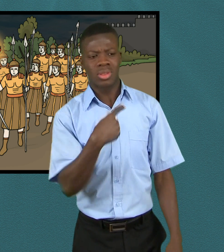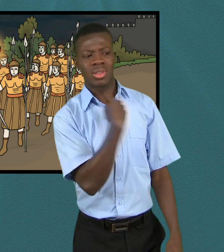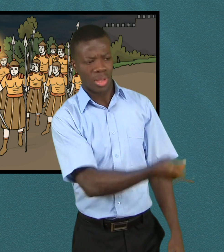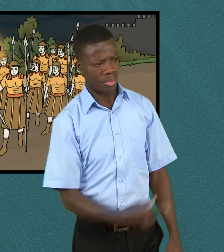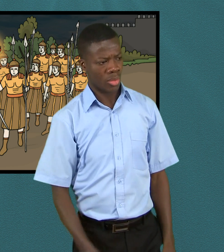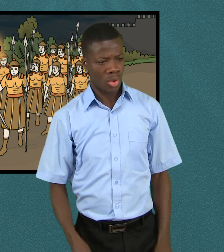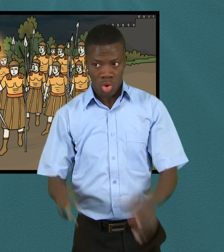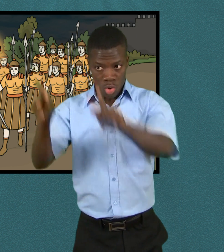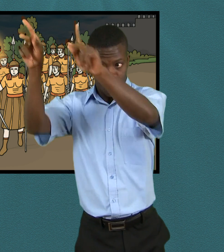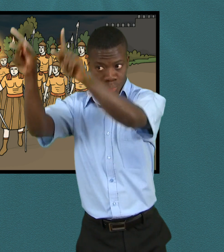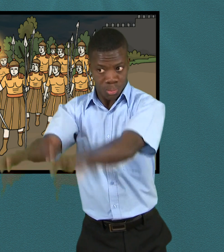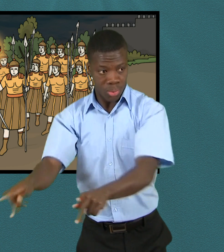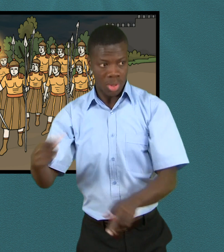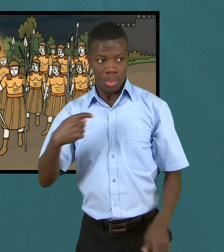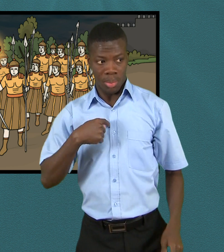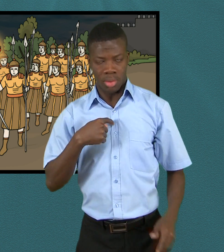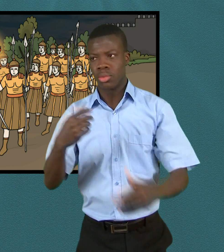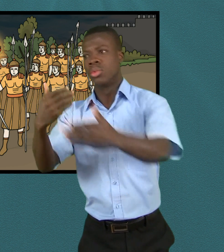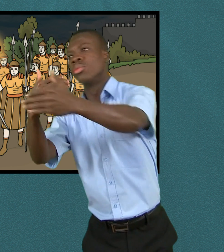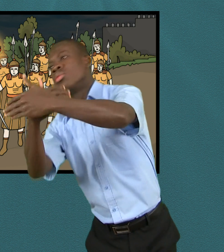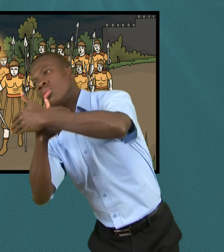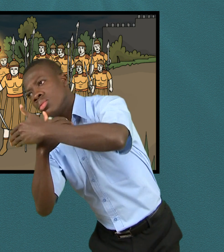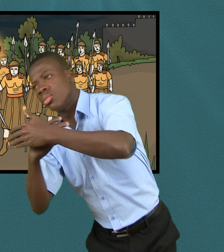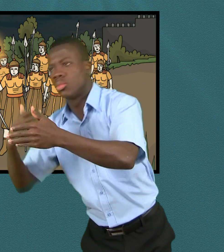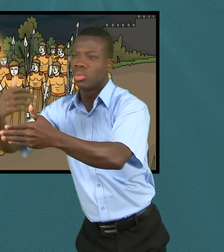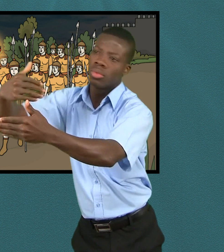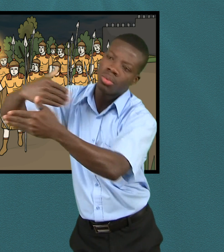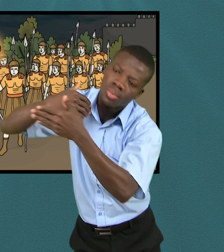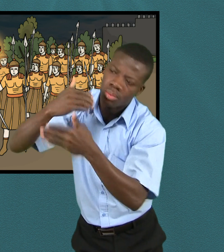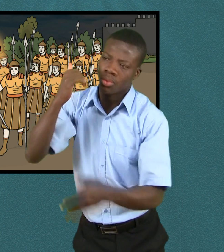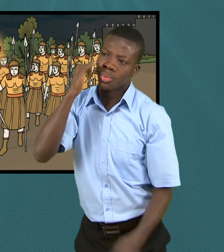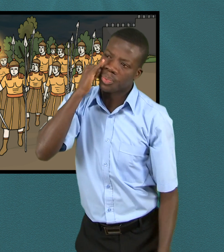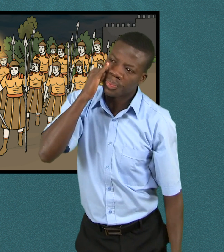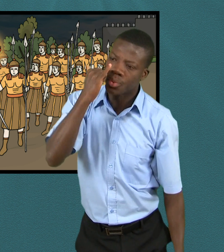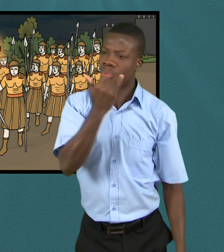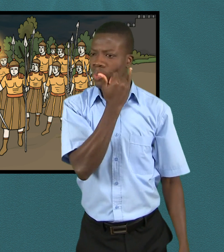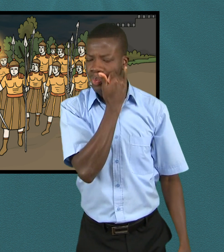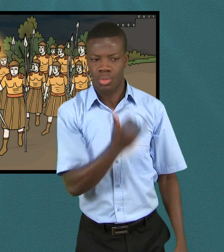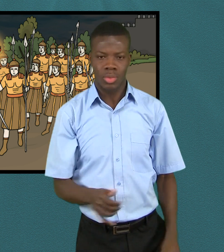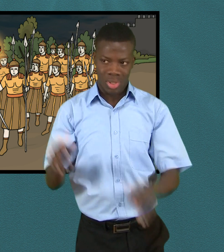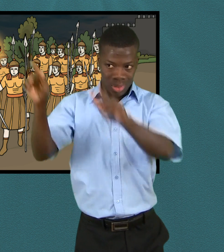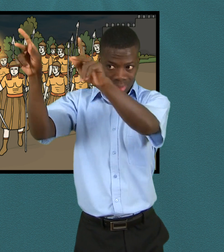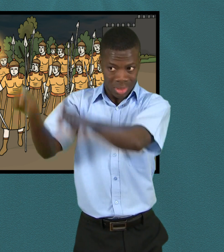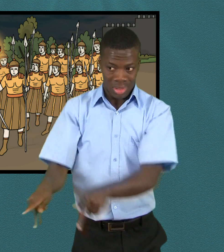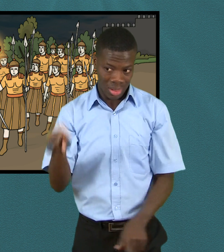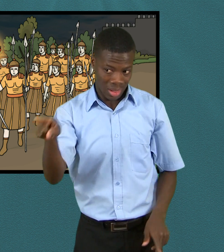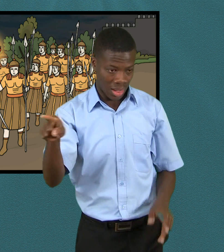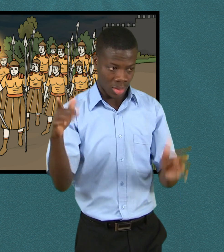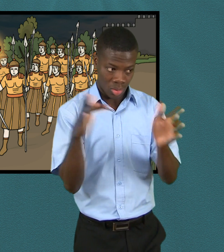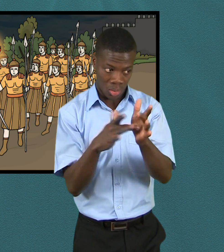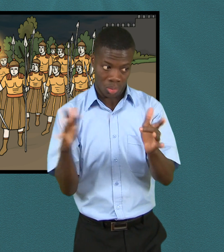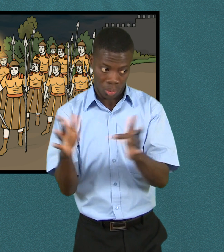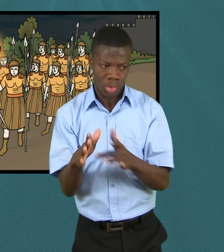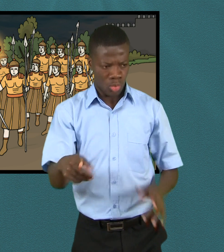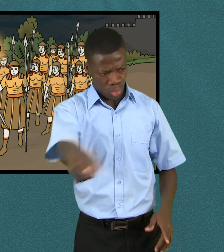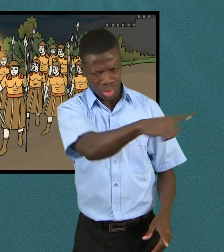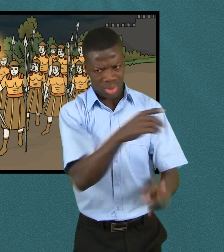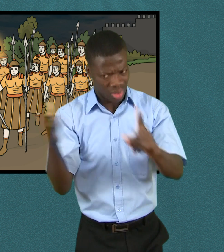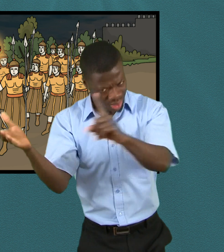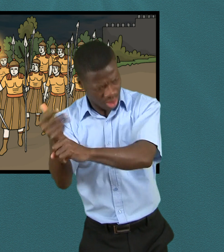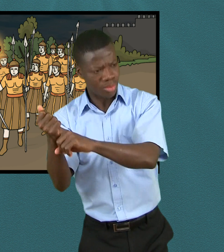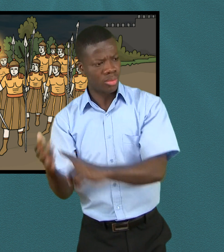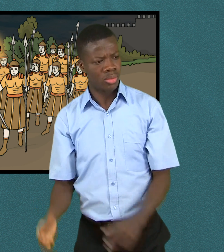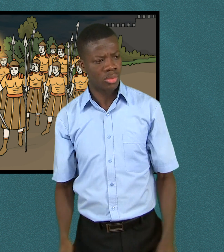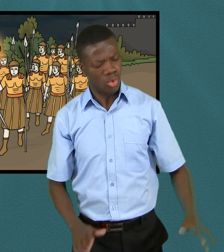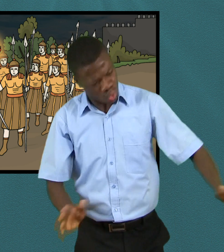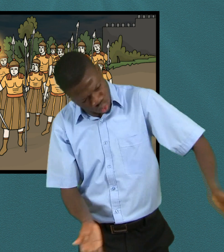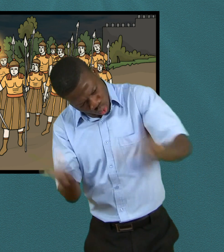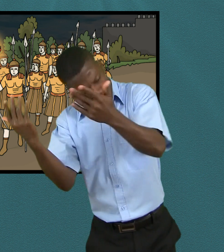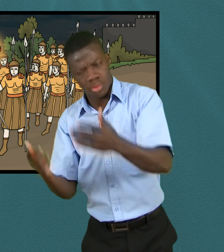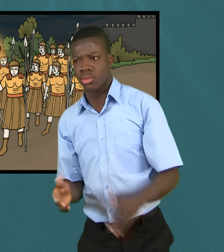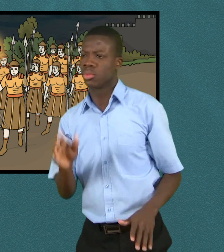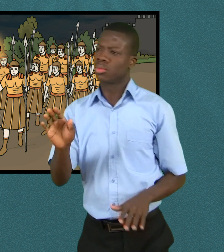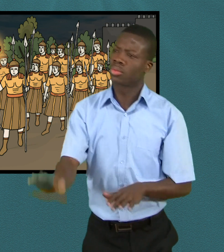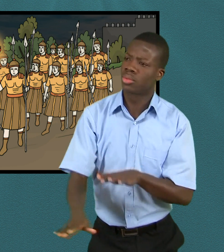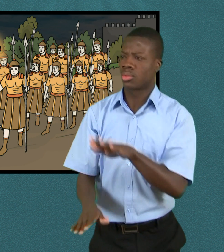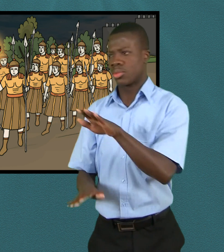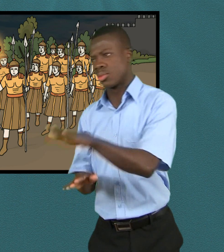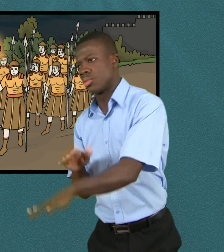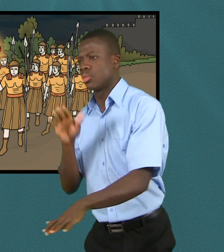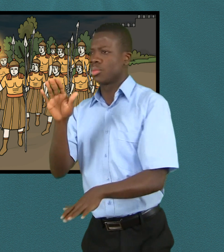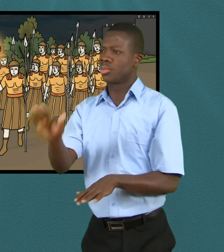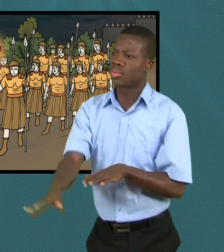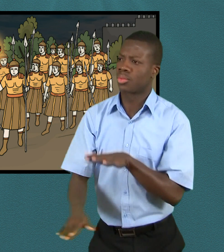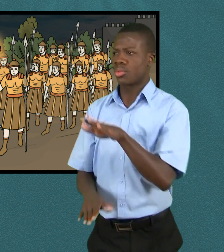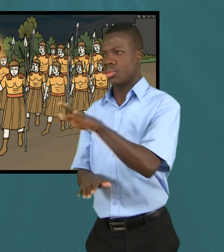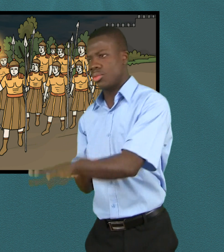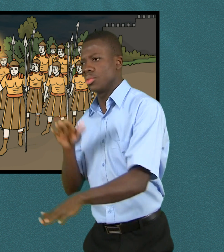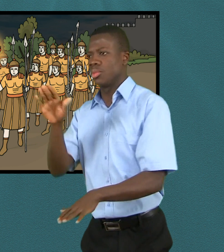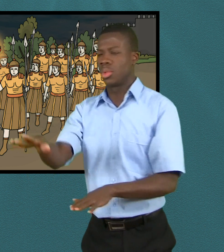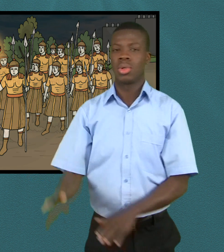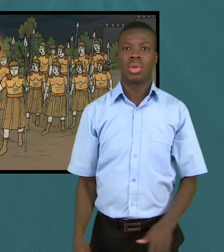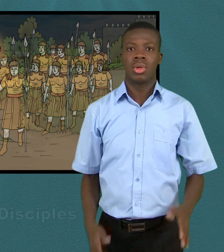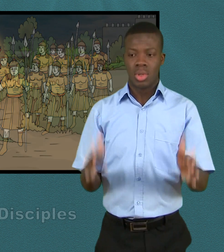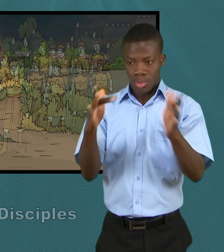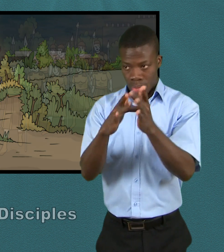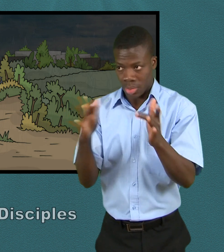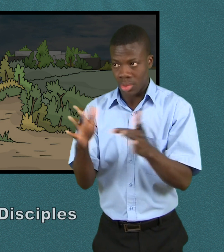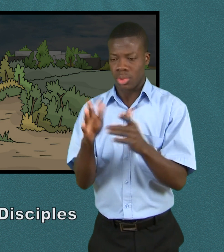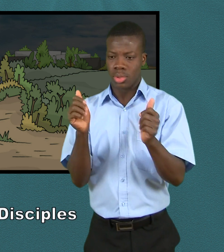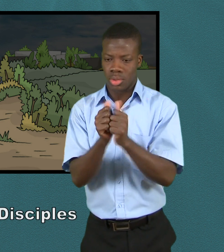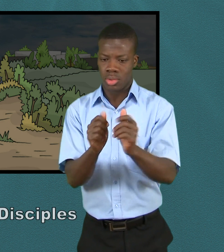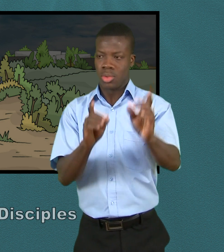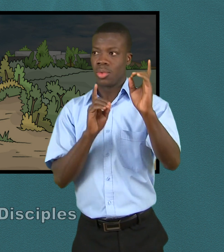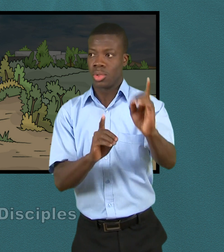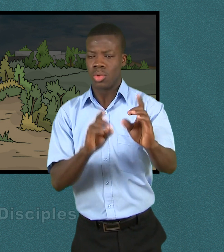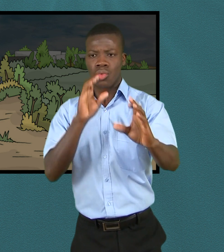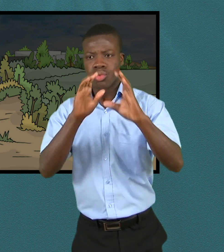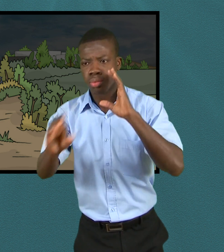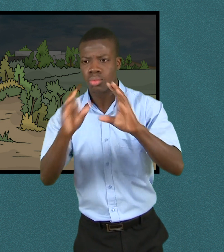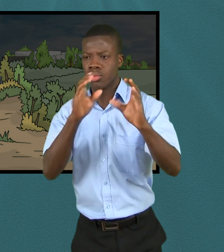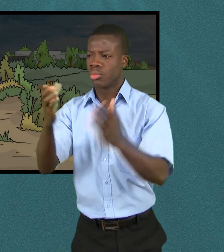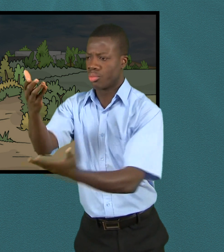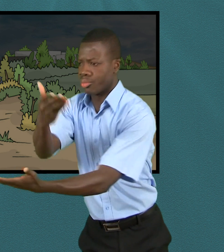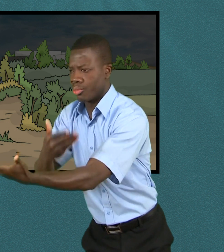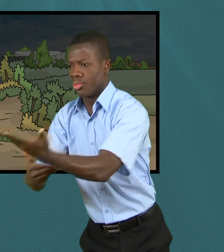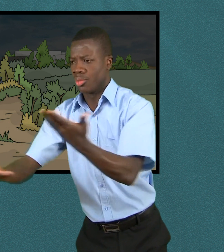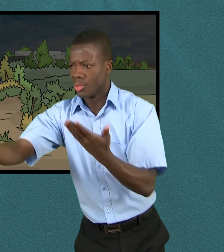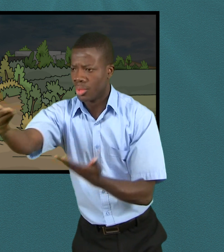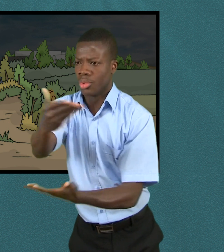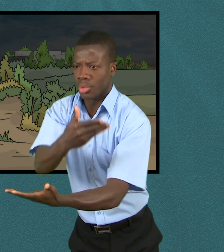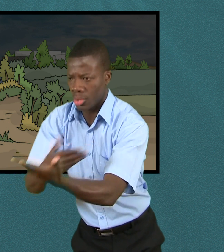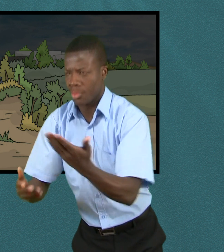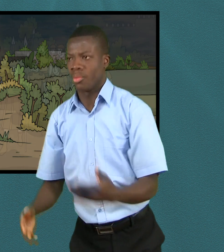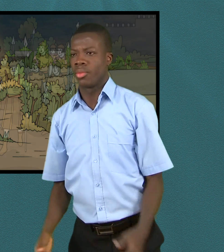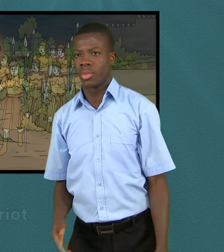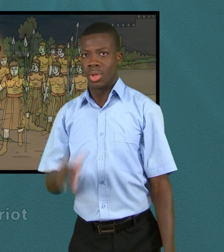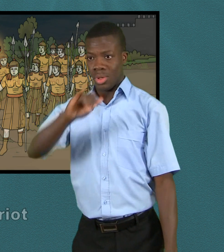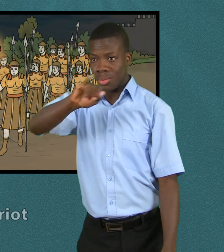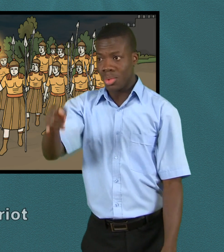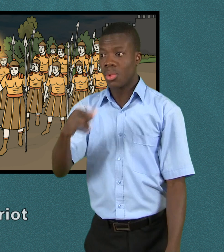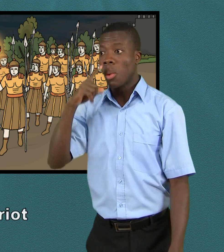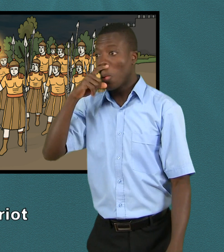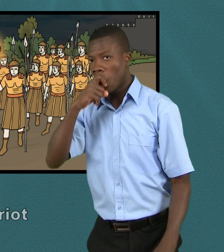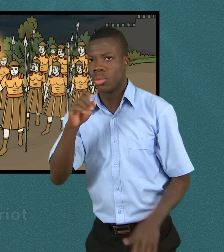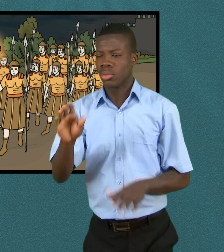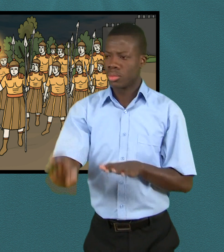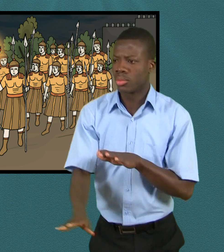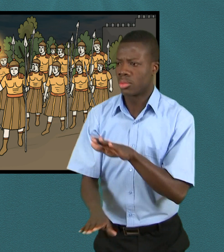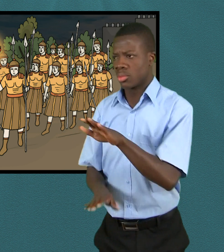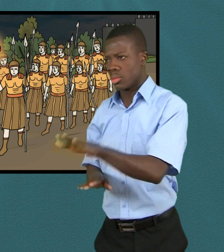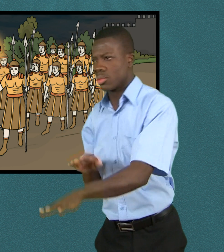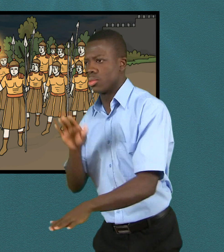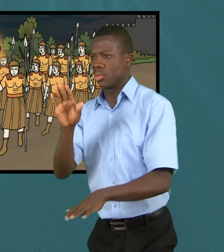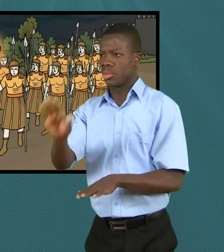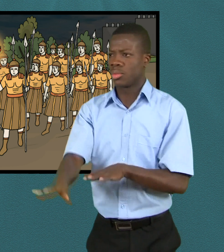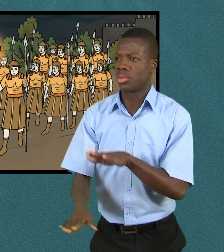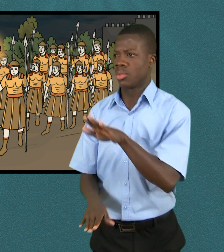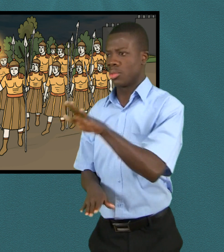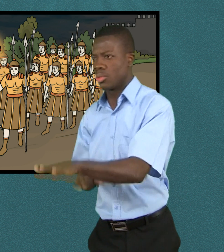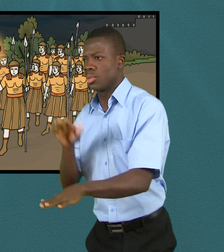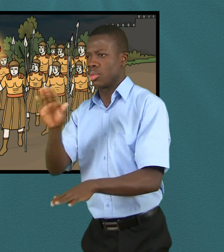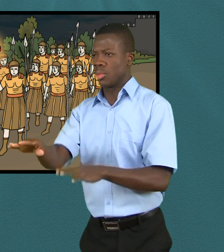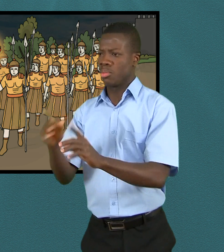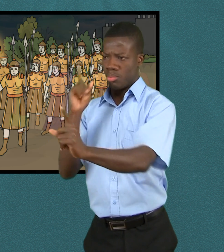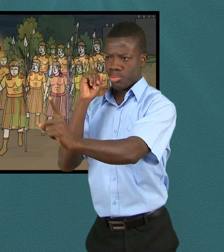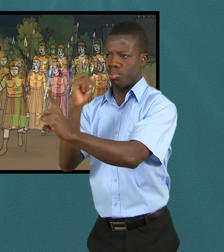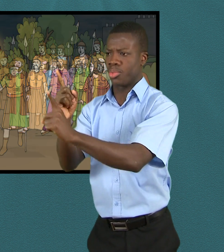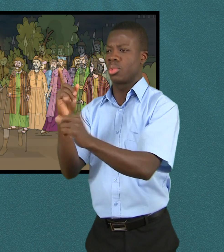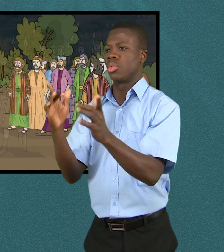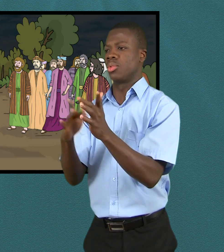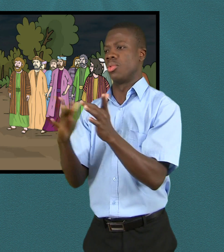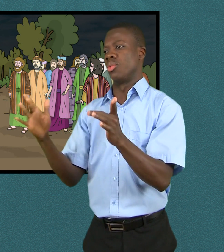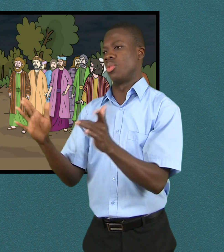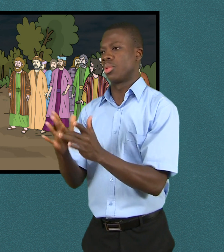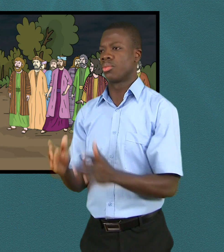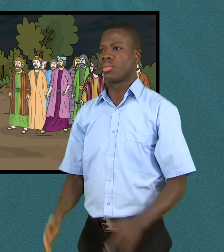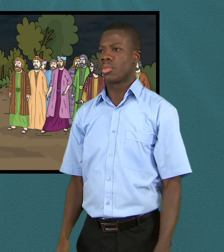Now the betrayer had arranged a signal with them: “The One I kiss is the man; arrest Him.”